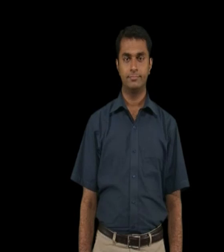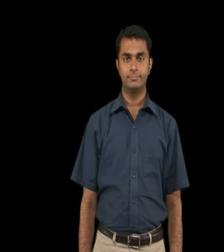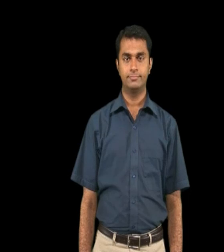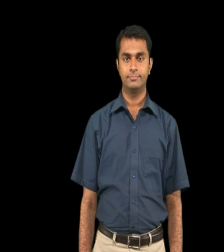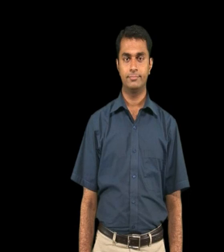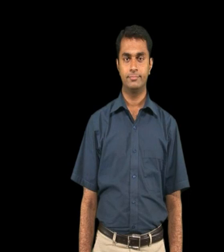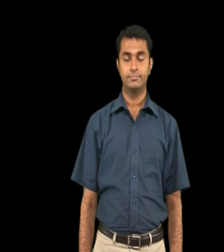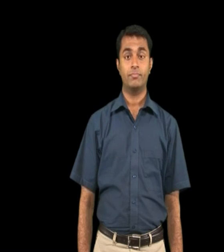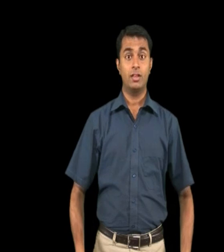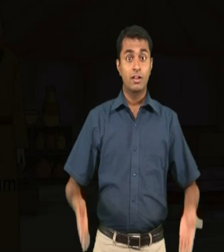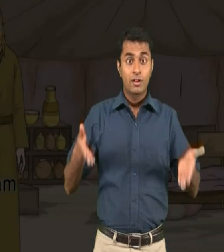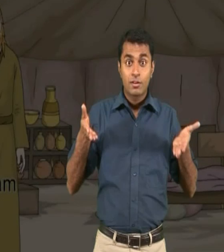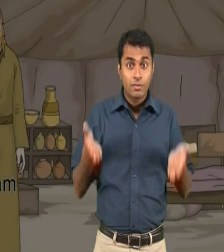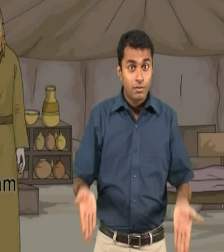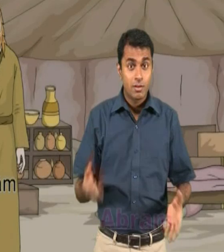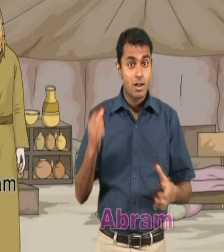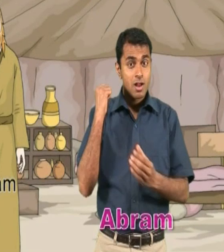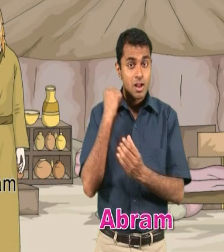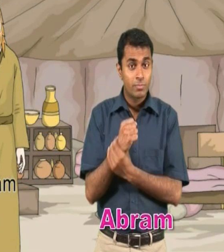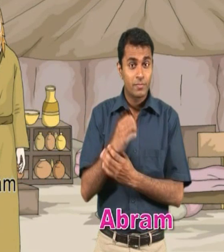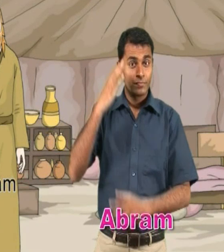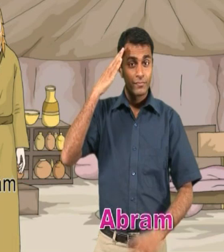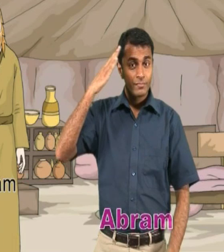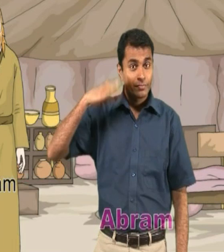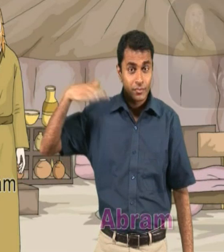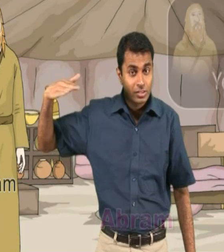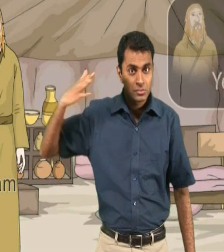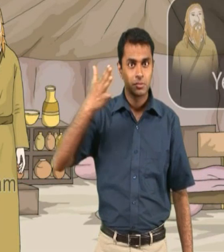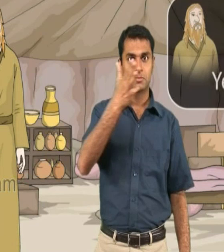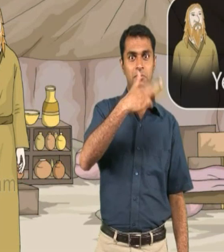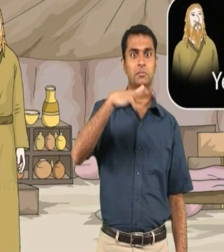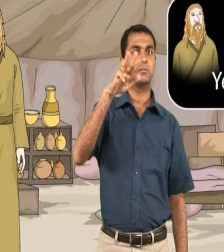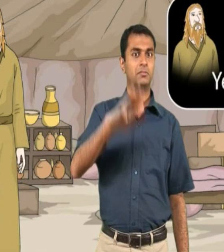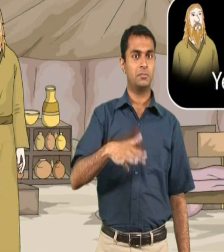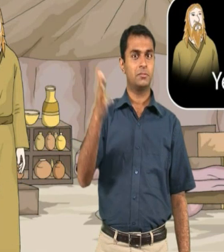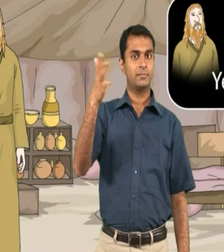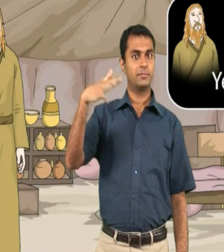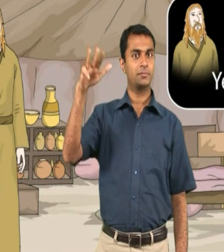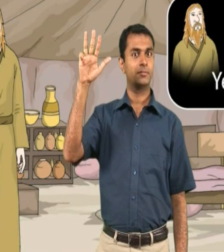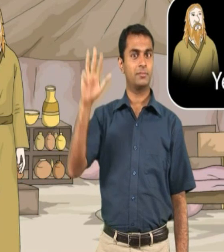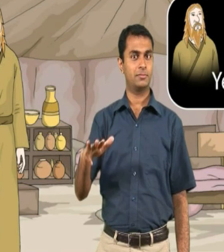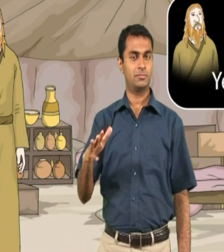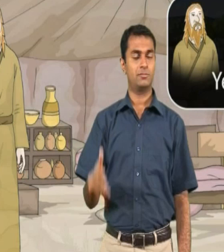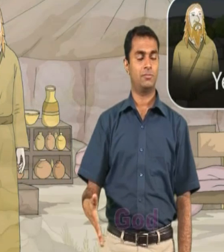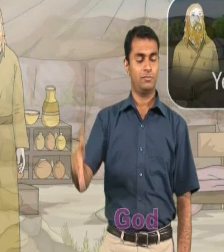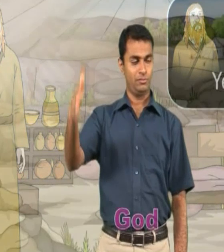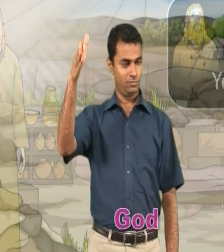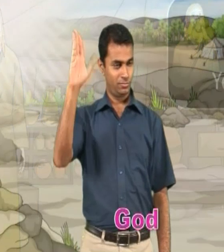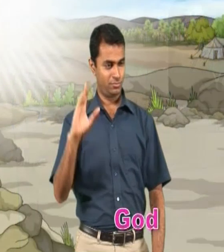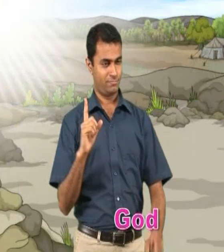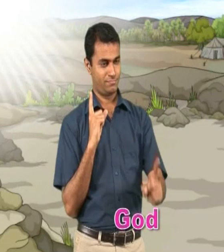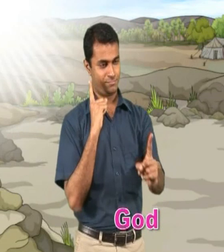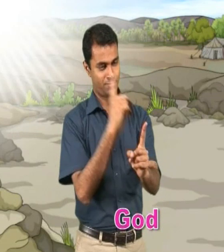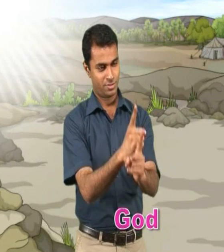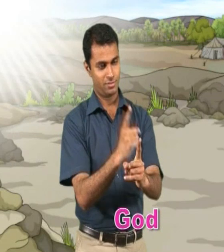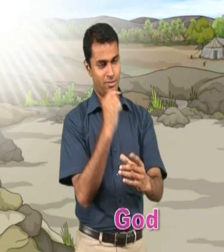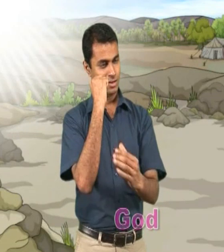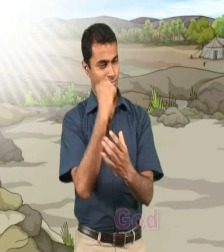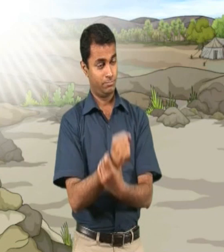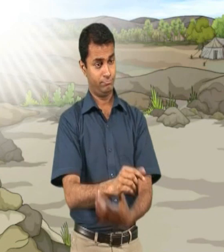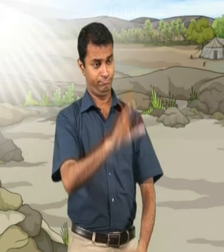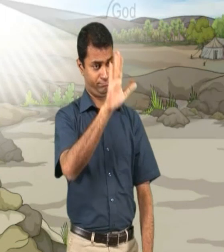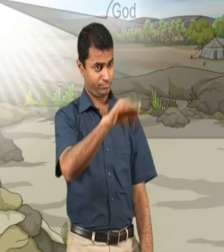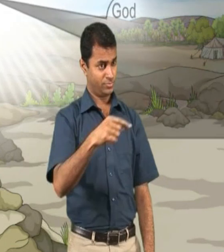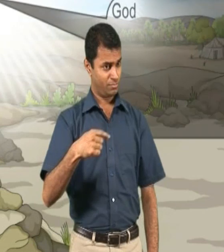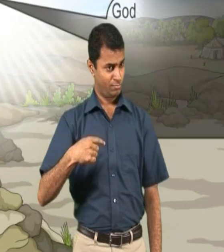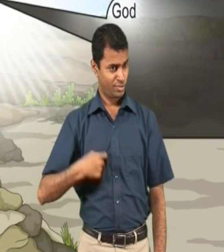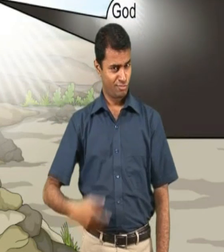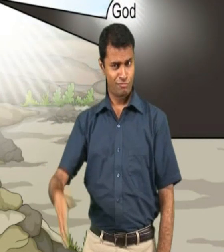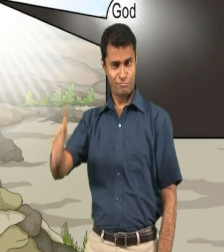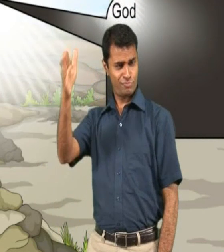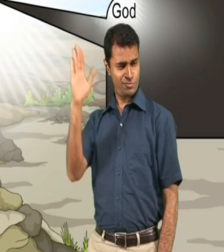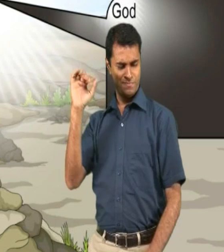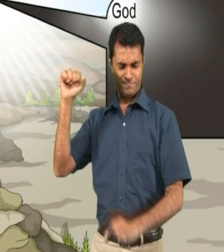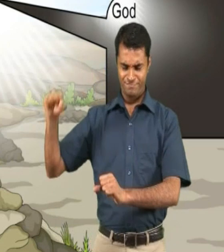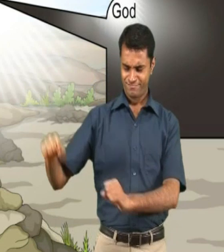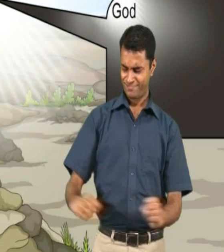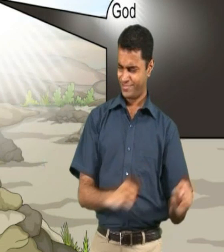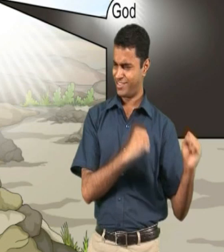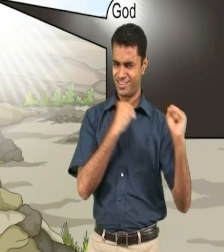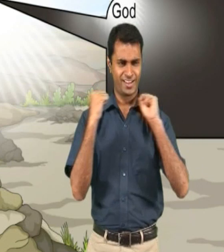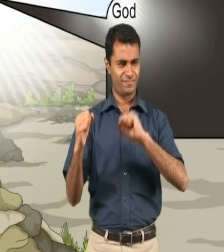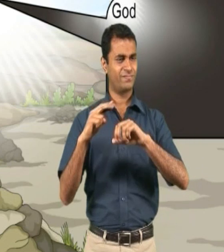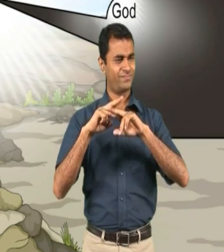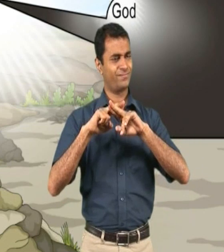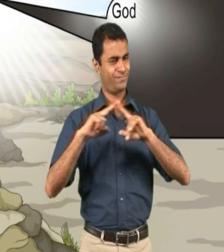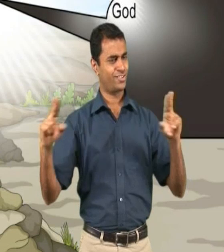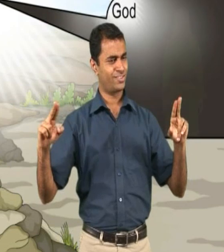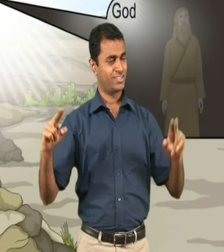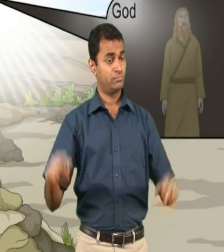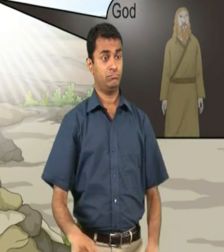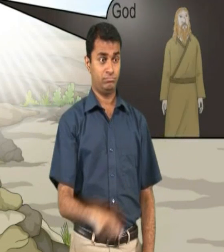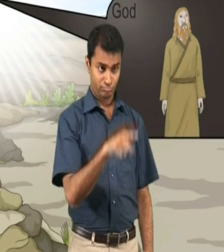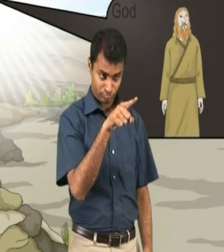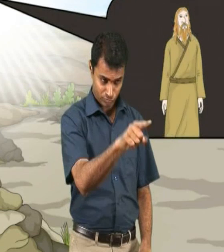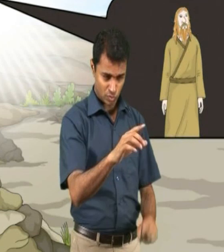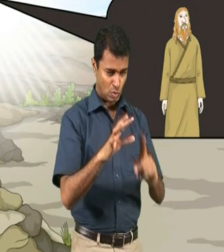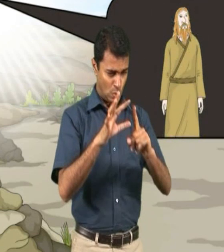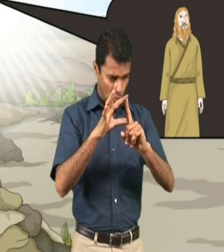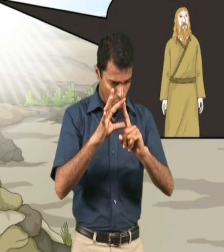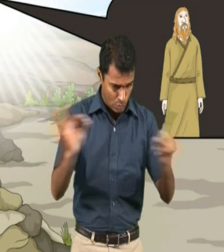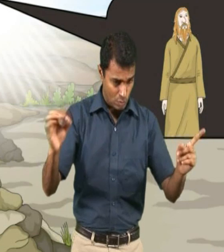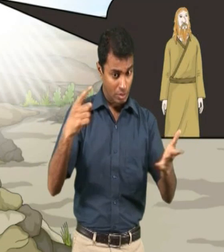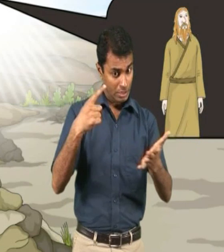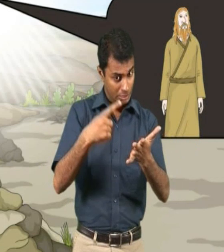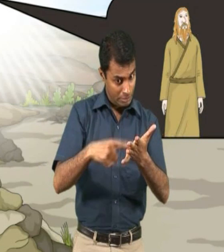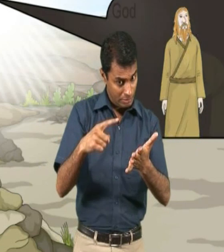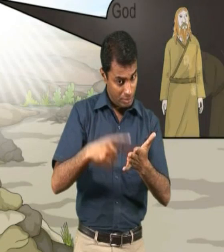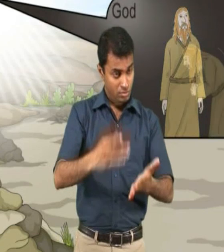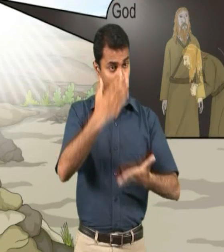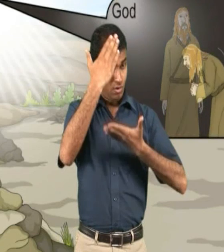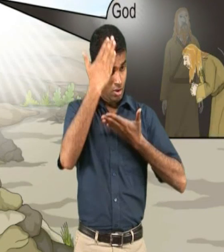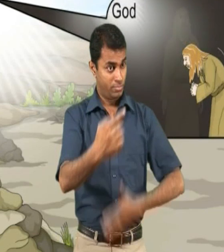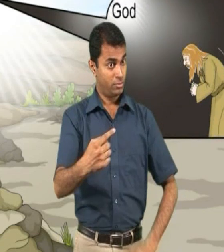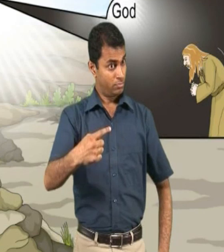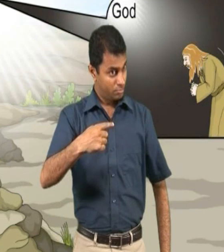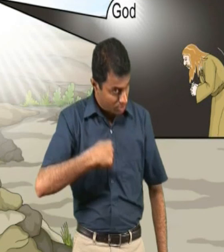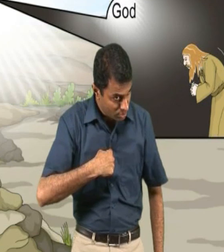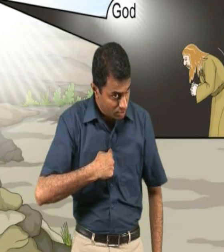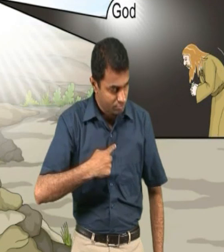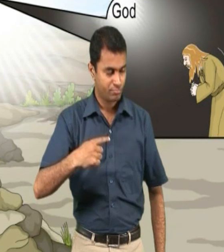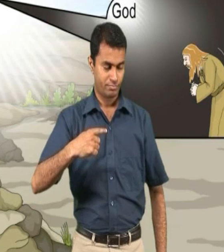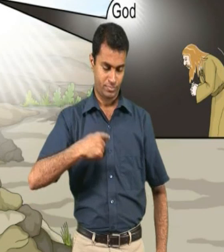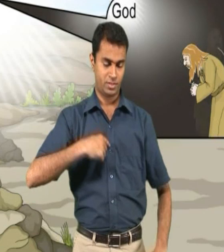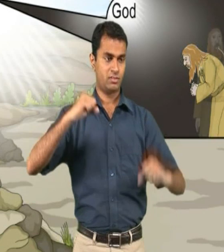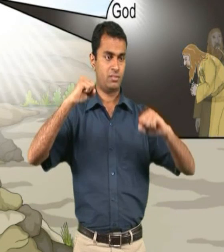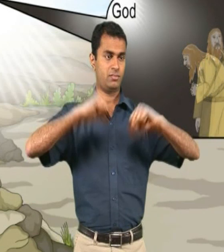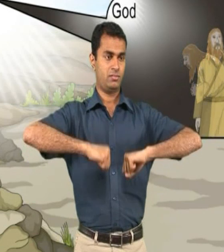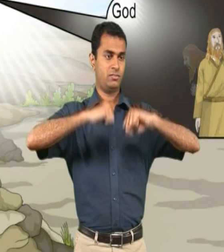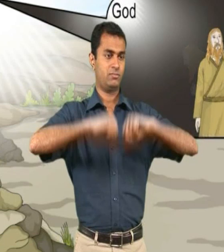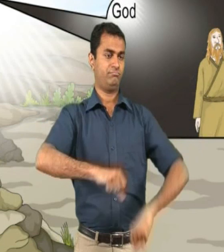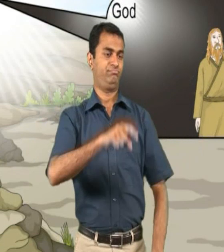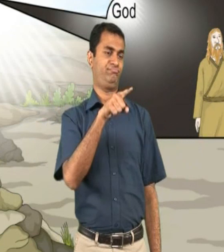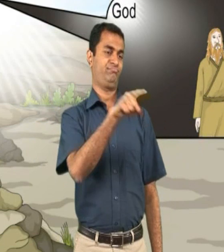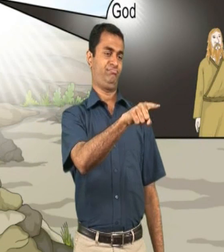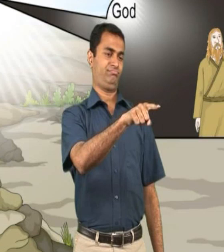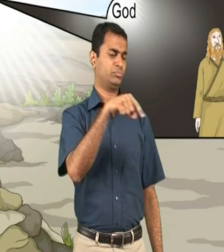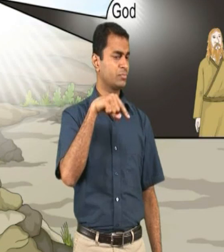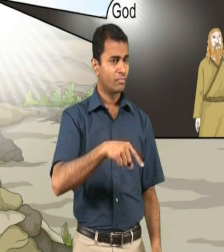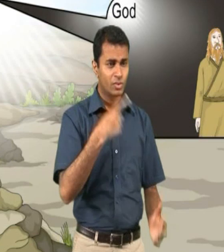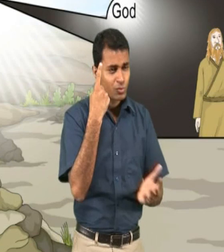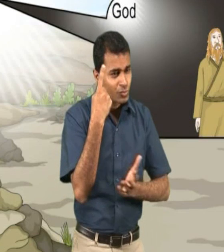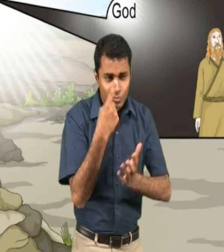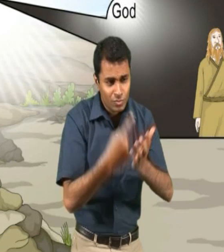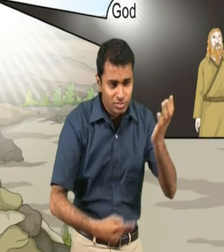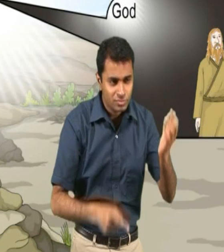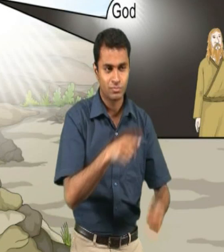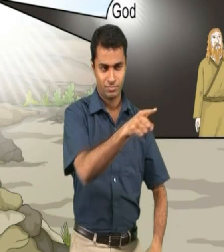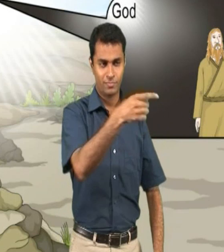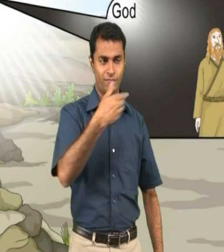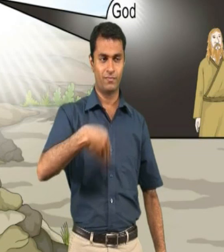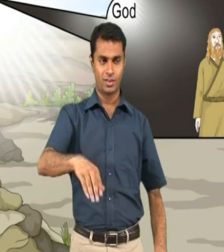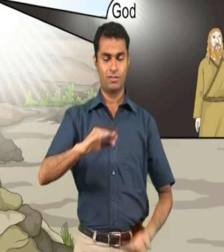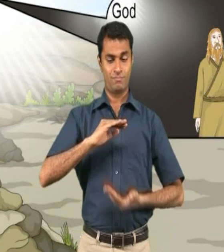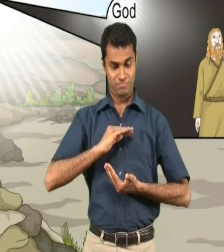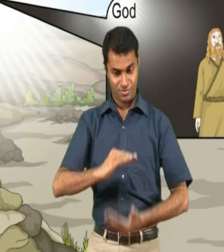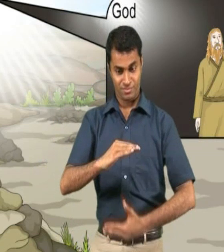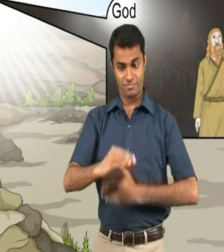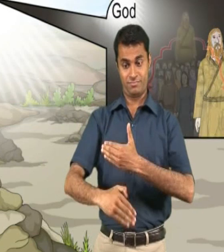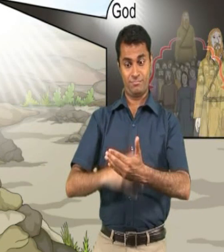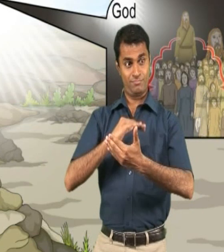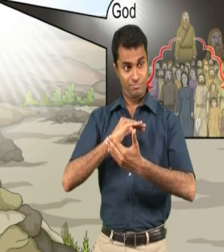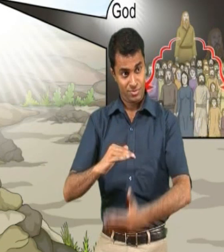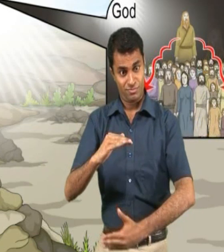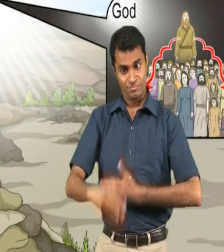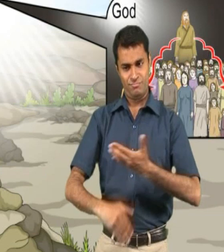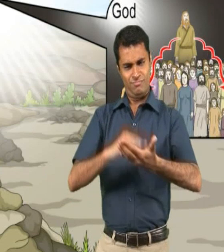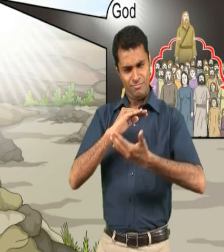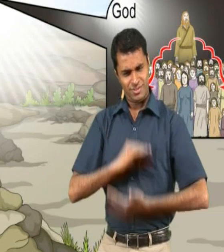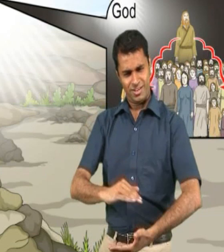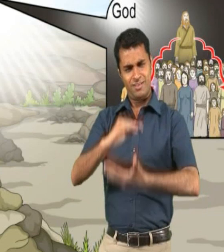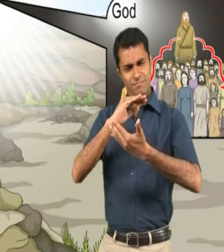When Abram was ninety-nine years old, the LORD appeared to him and said, “I am God Almighty. Walk before Me and be blameless.